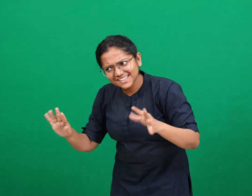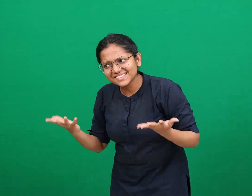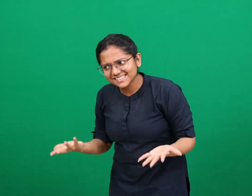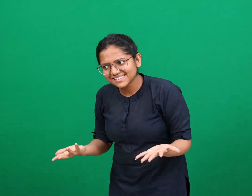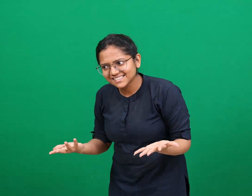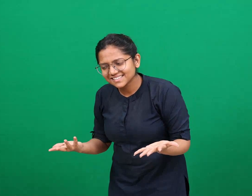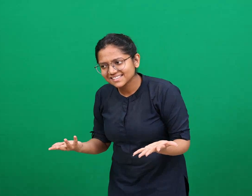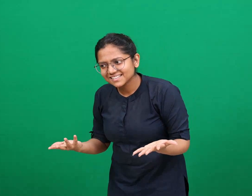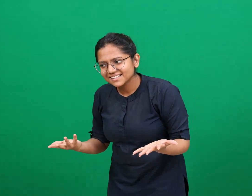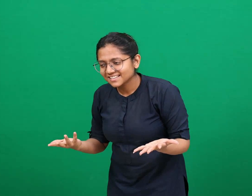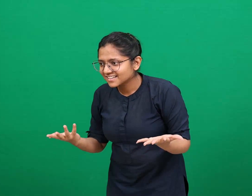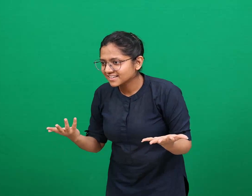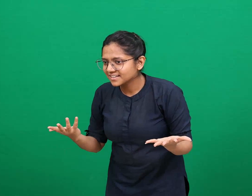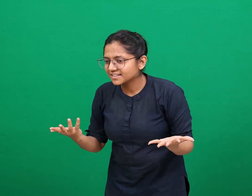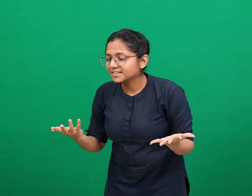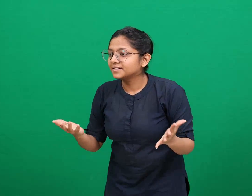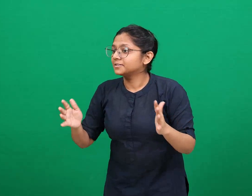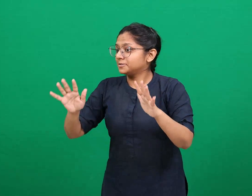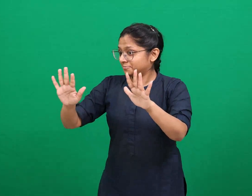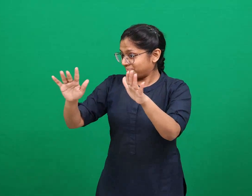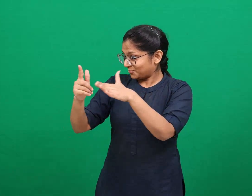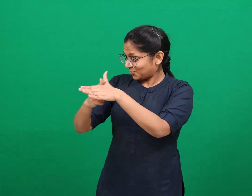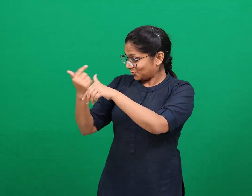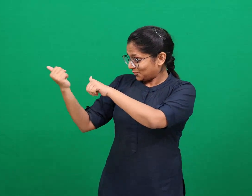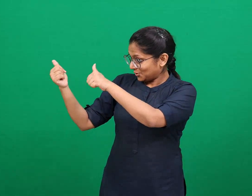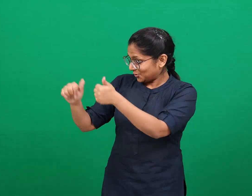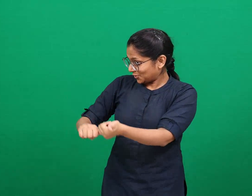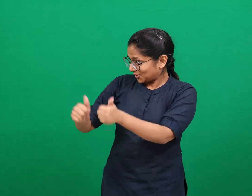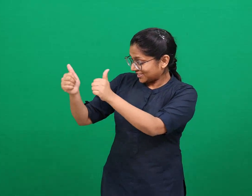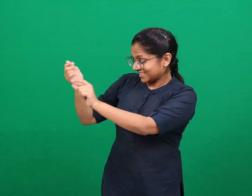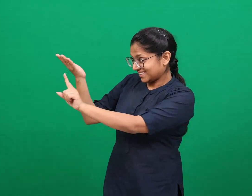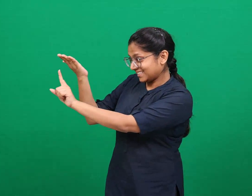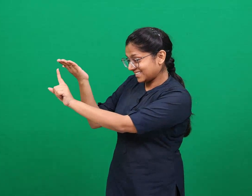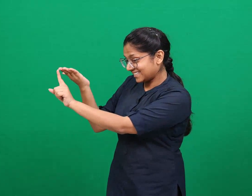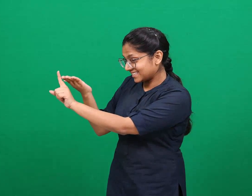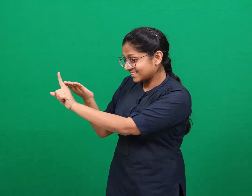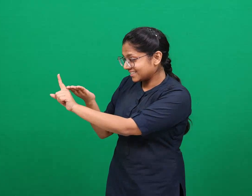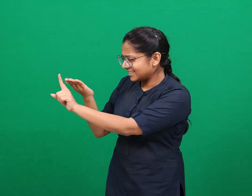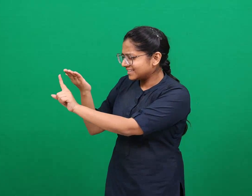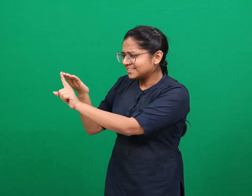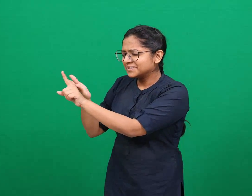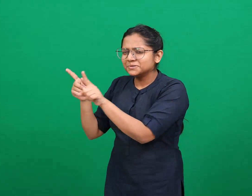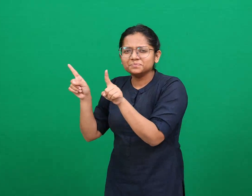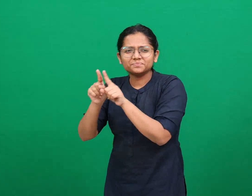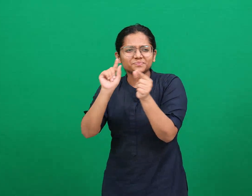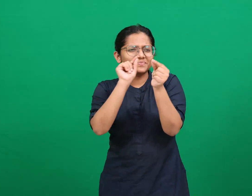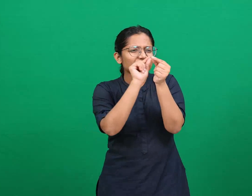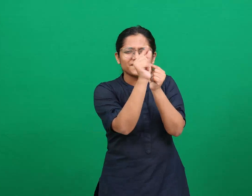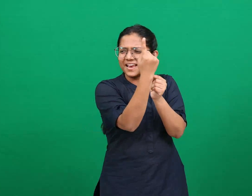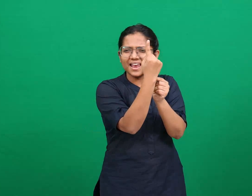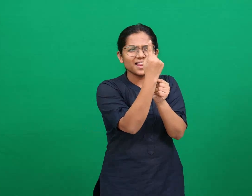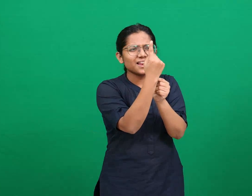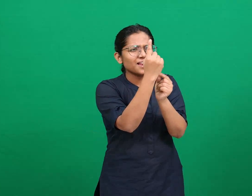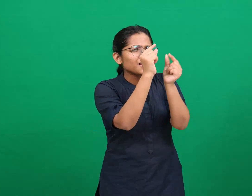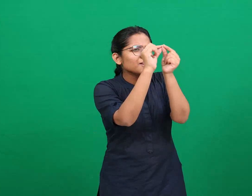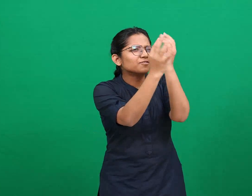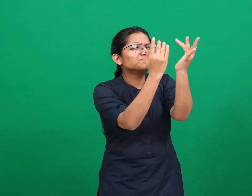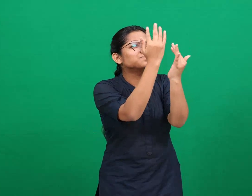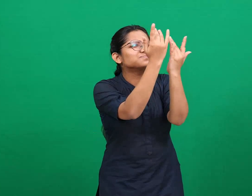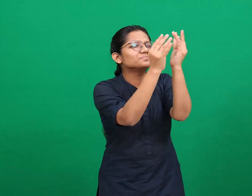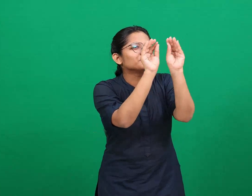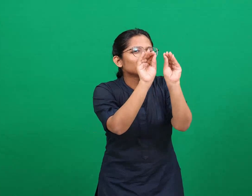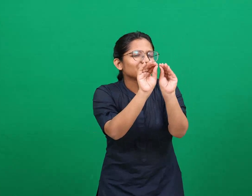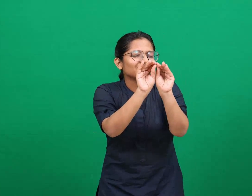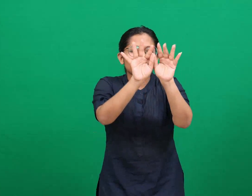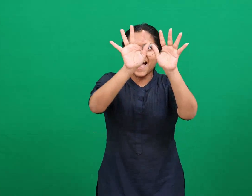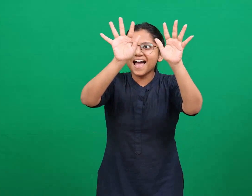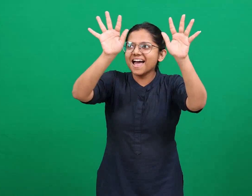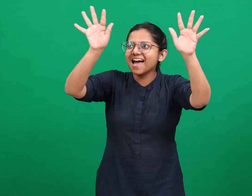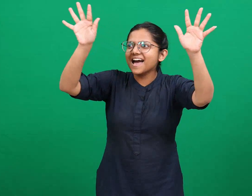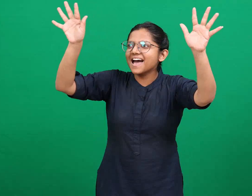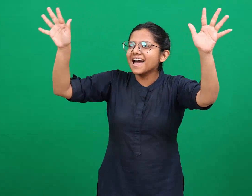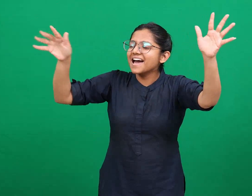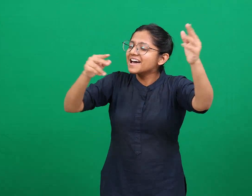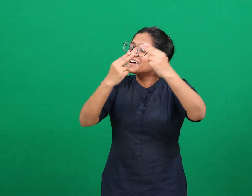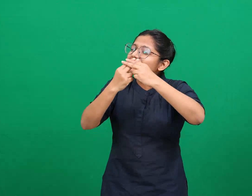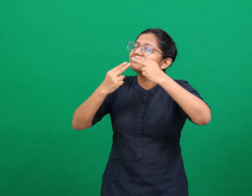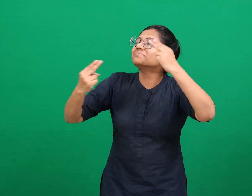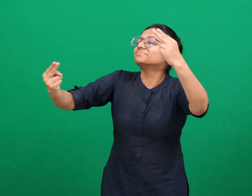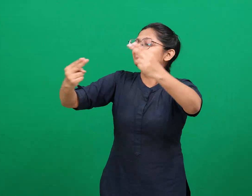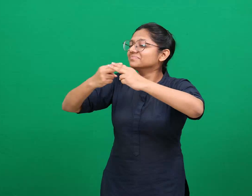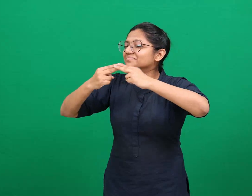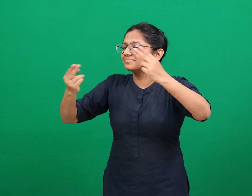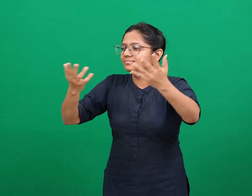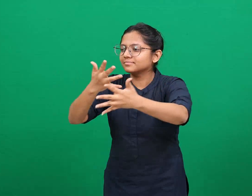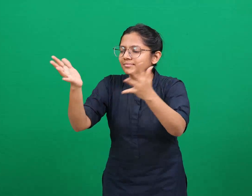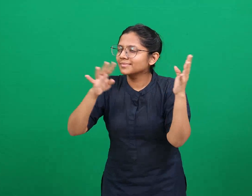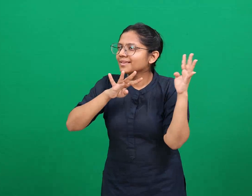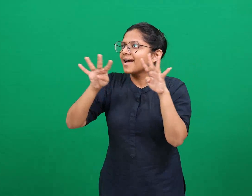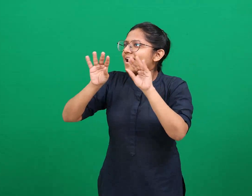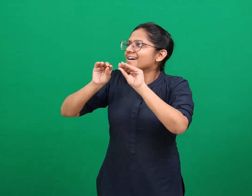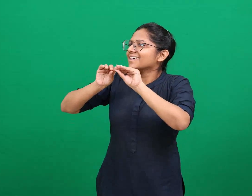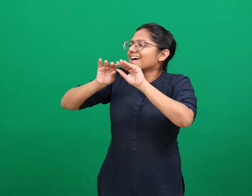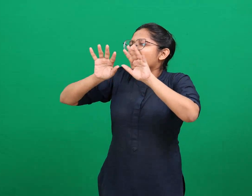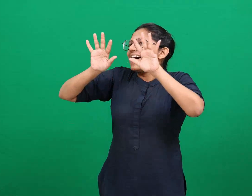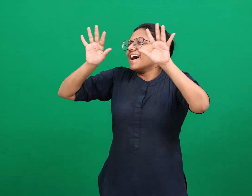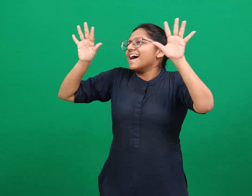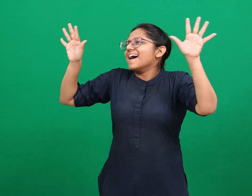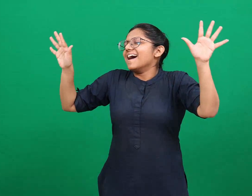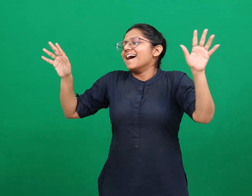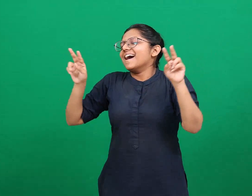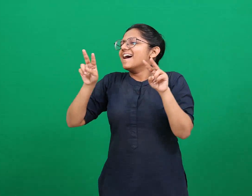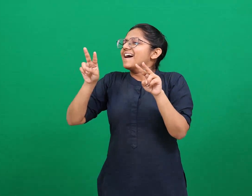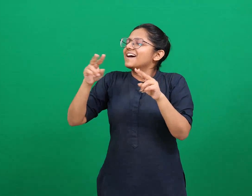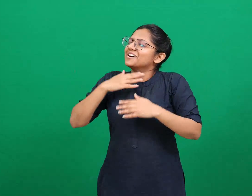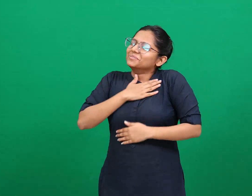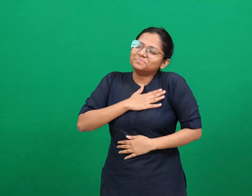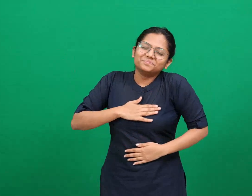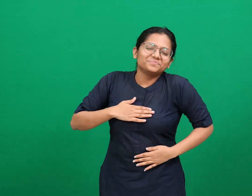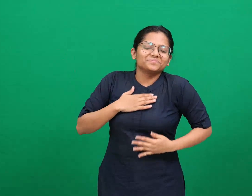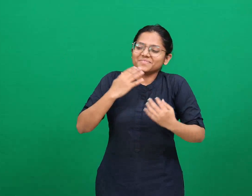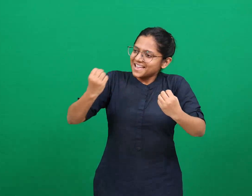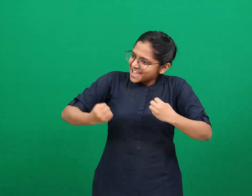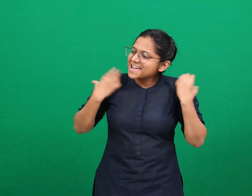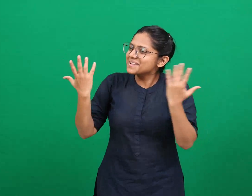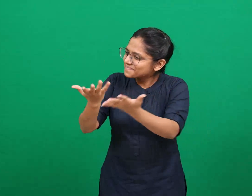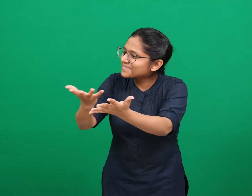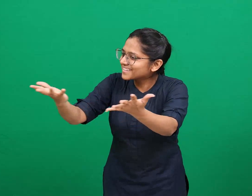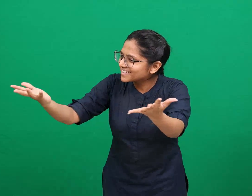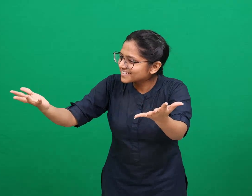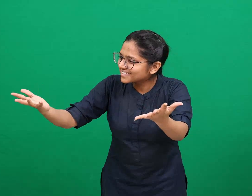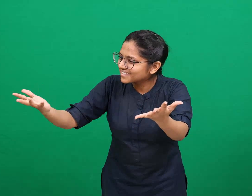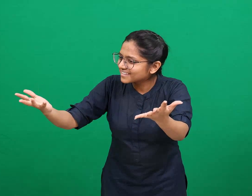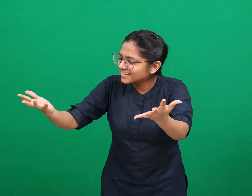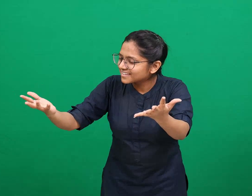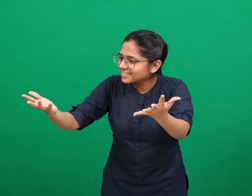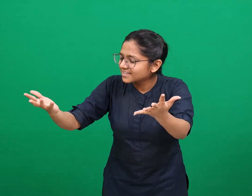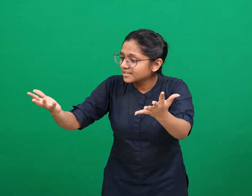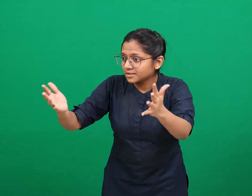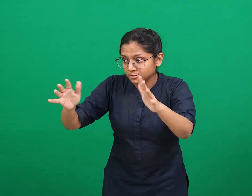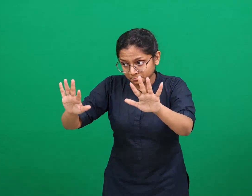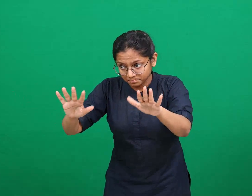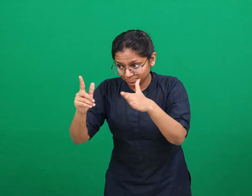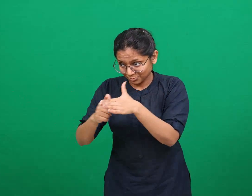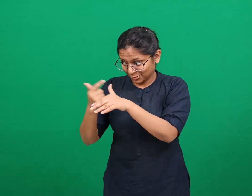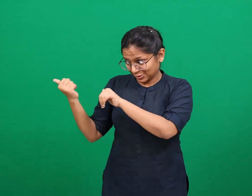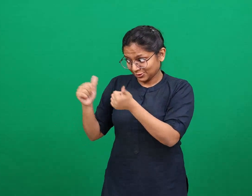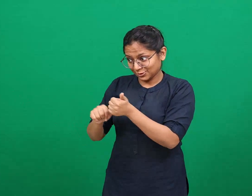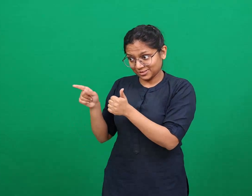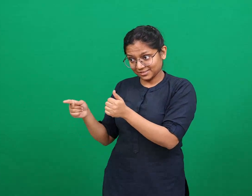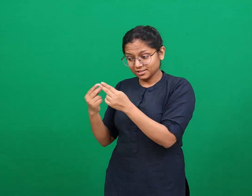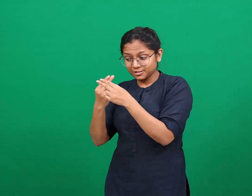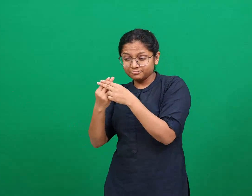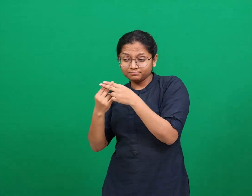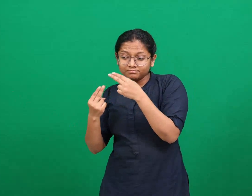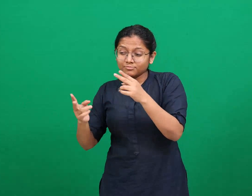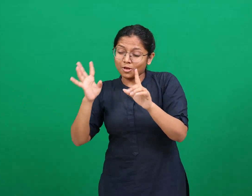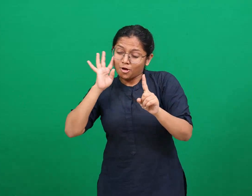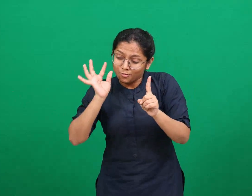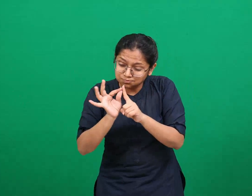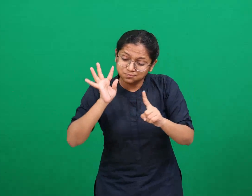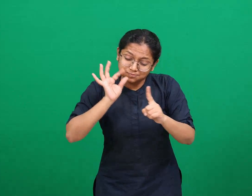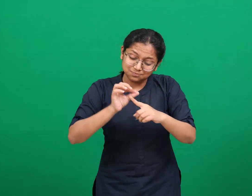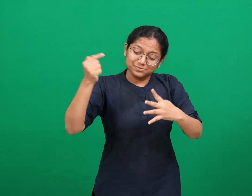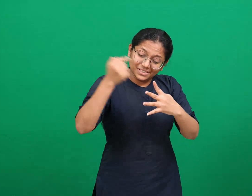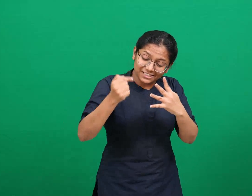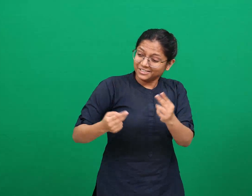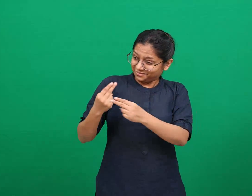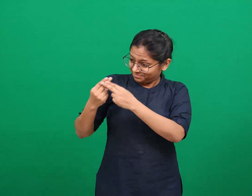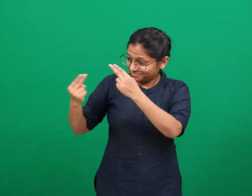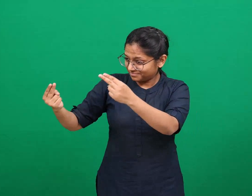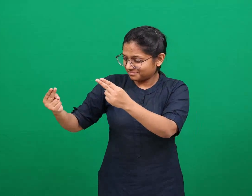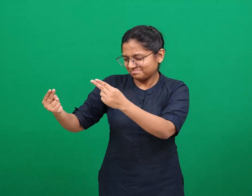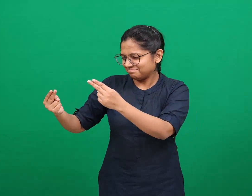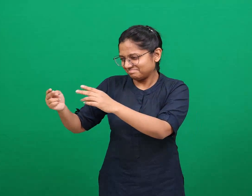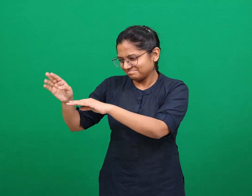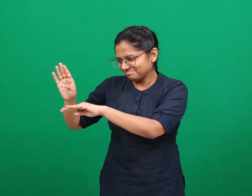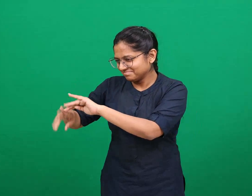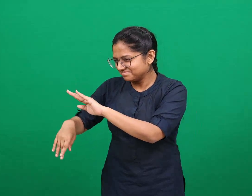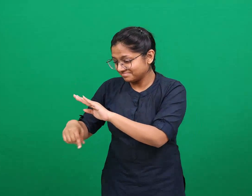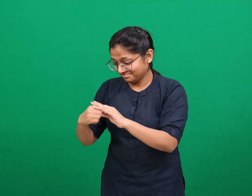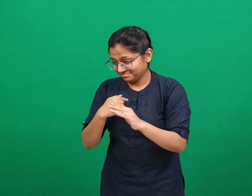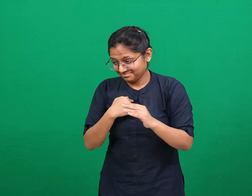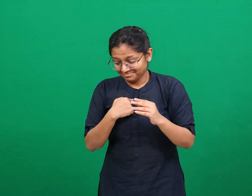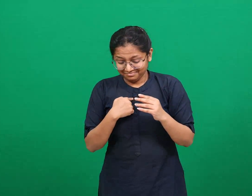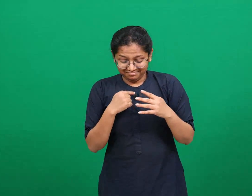John was a lamp that burned and gave light, and you were willing for a season to bask in his light.